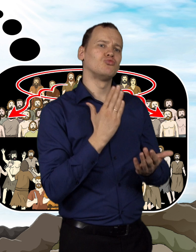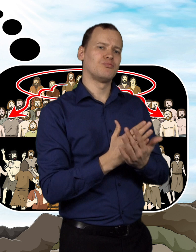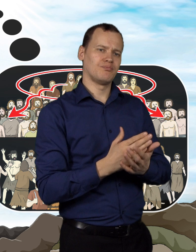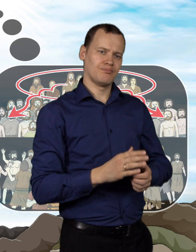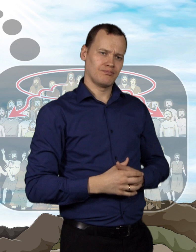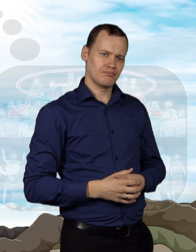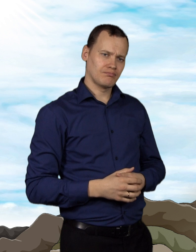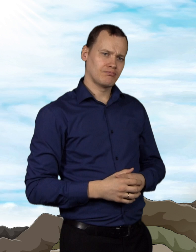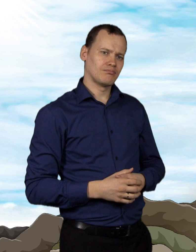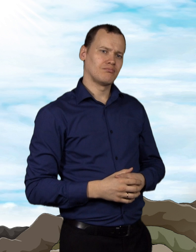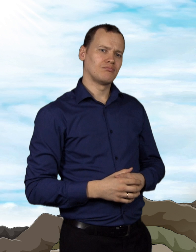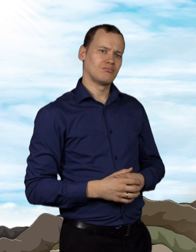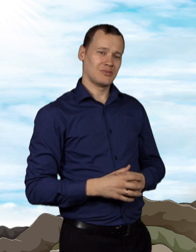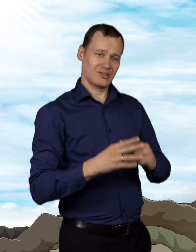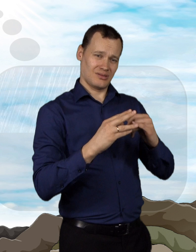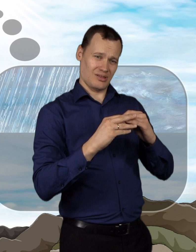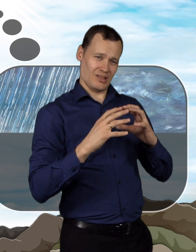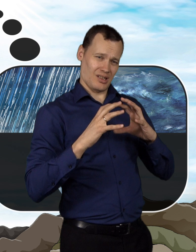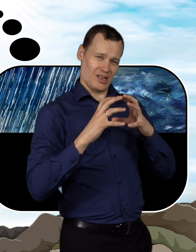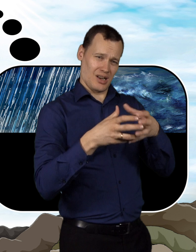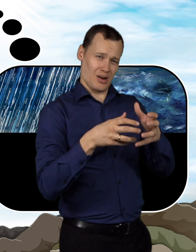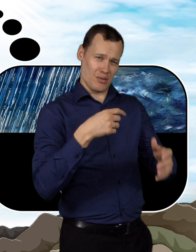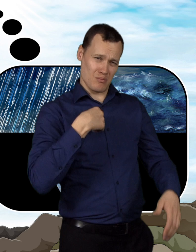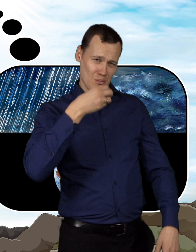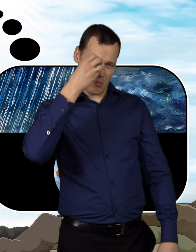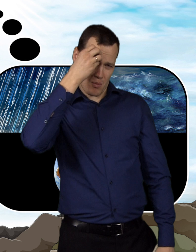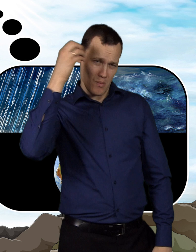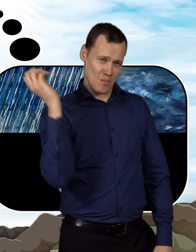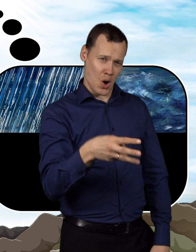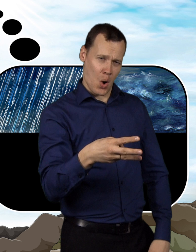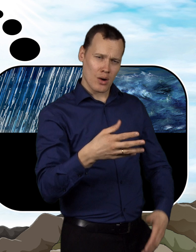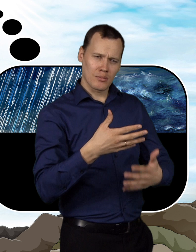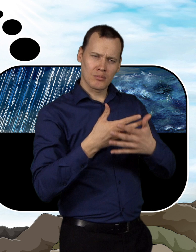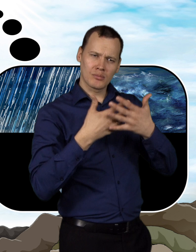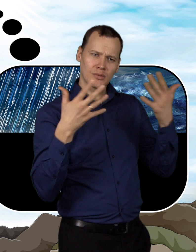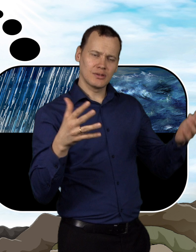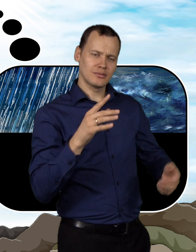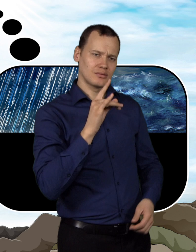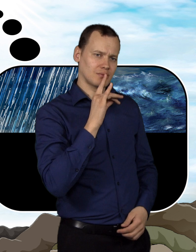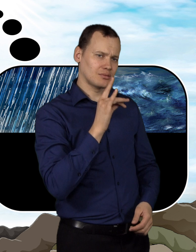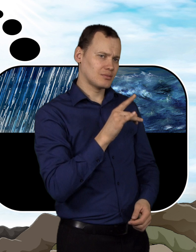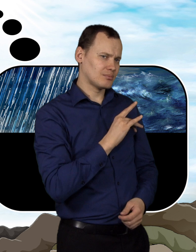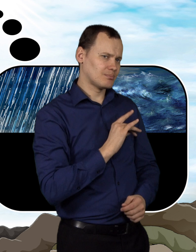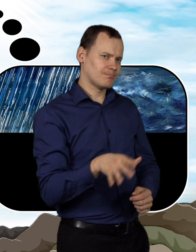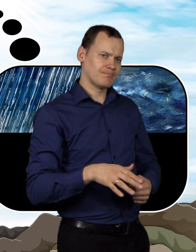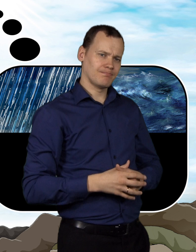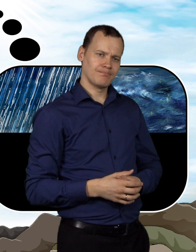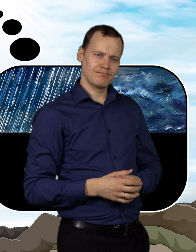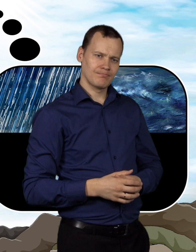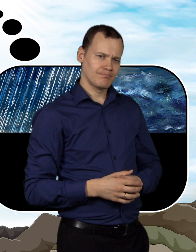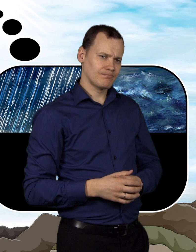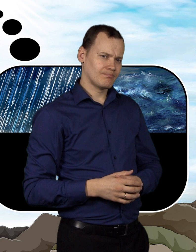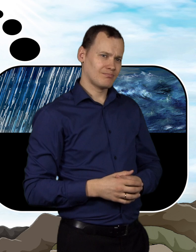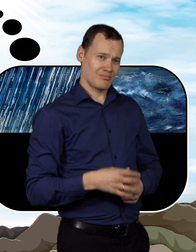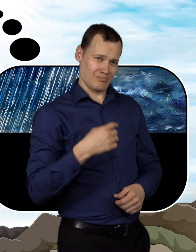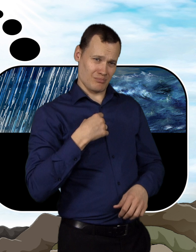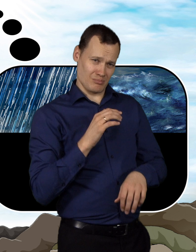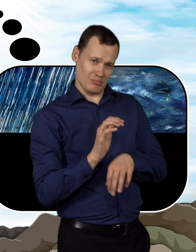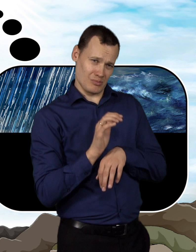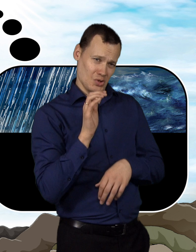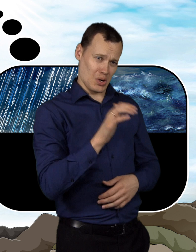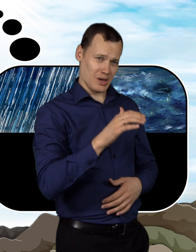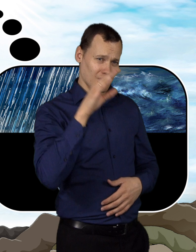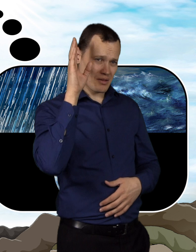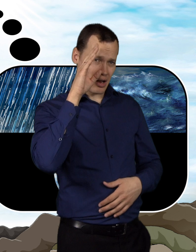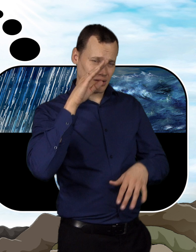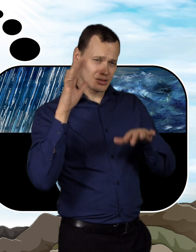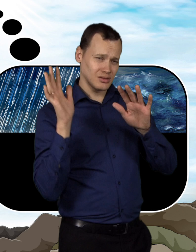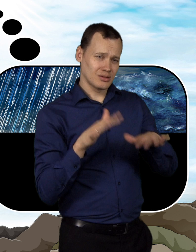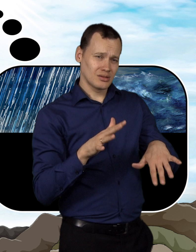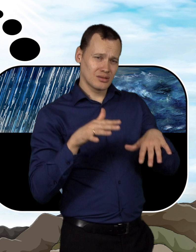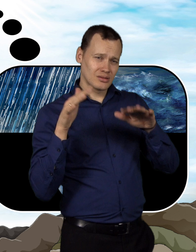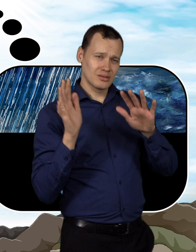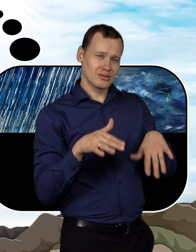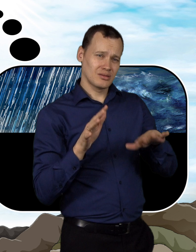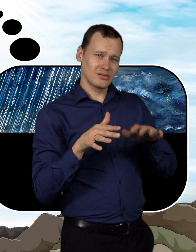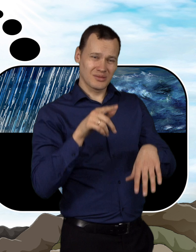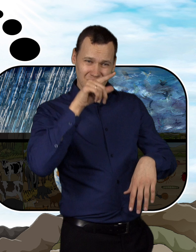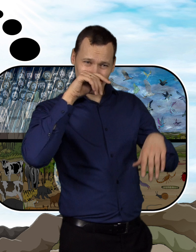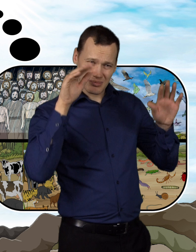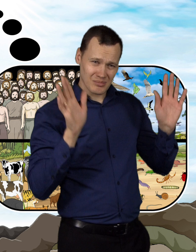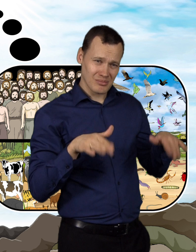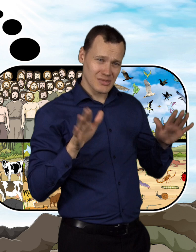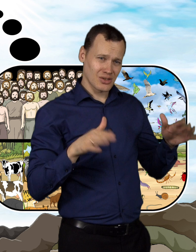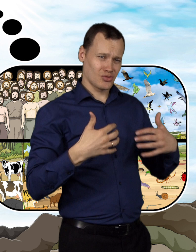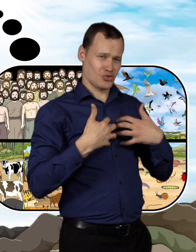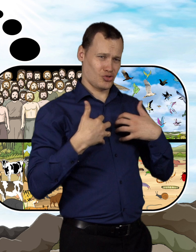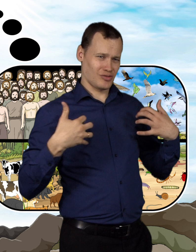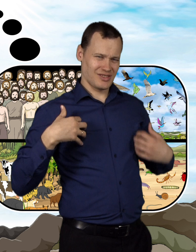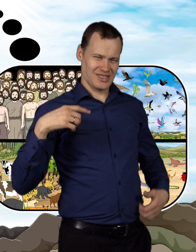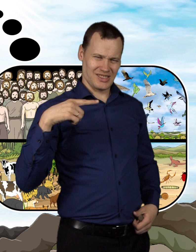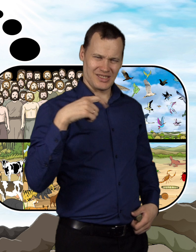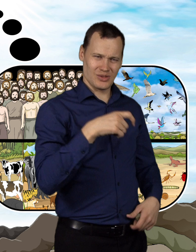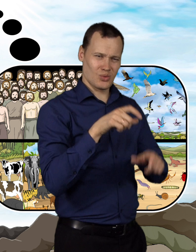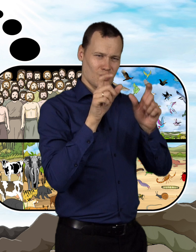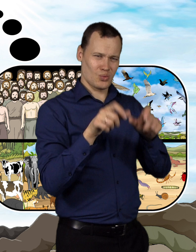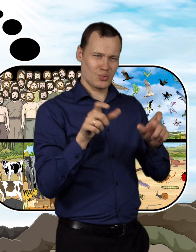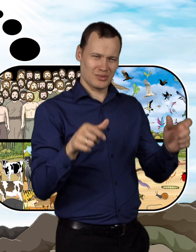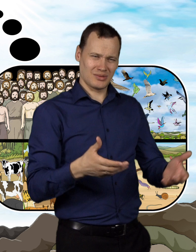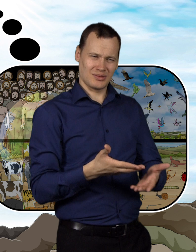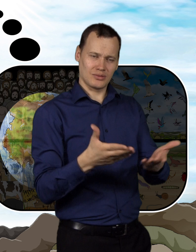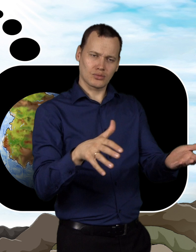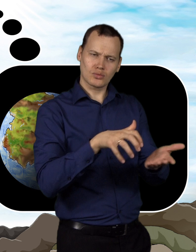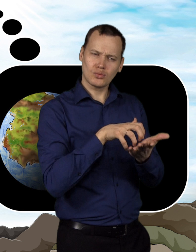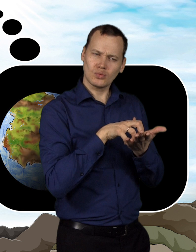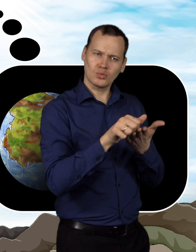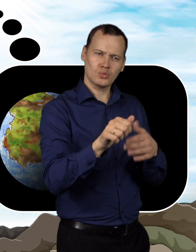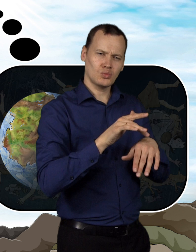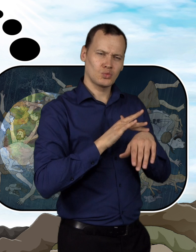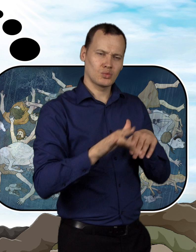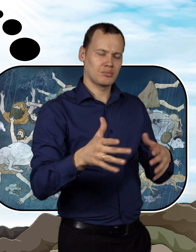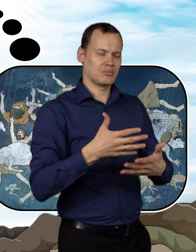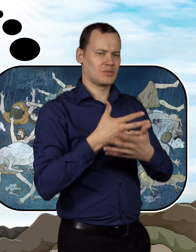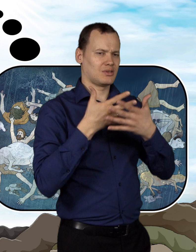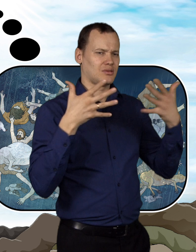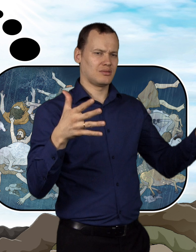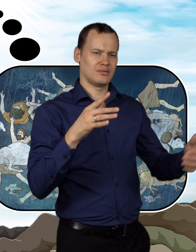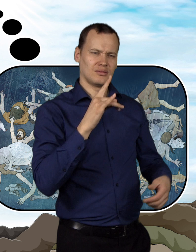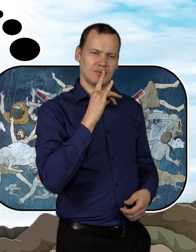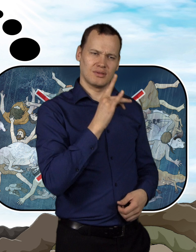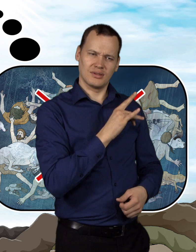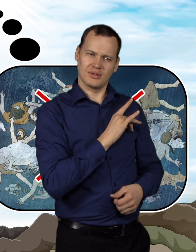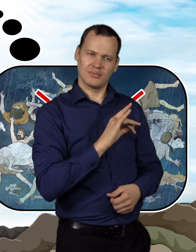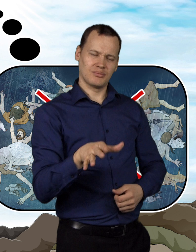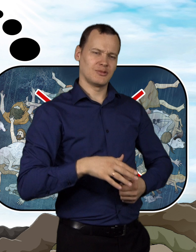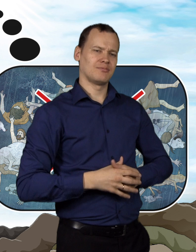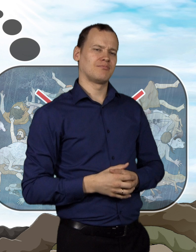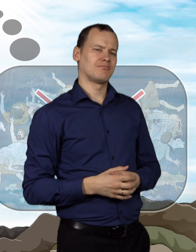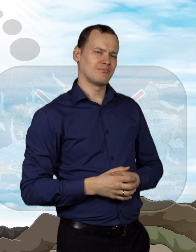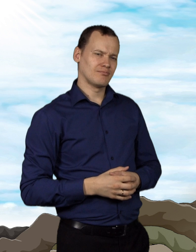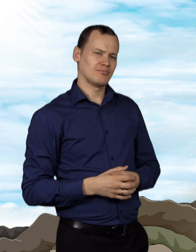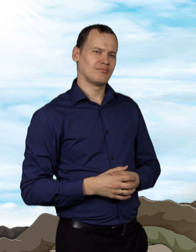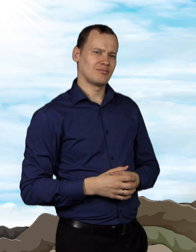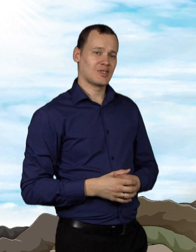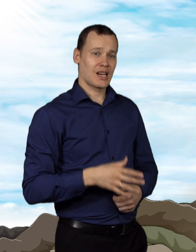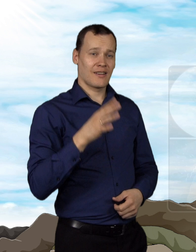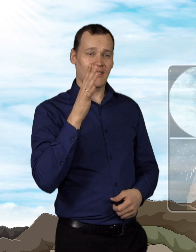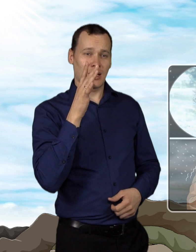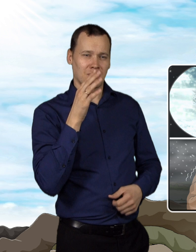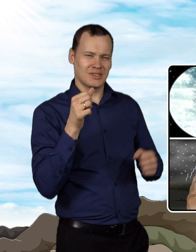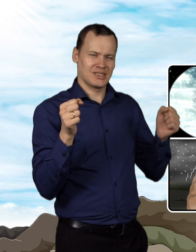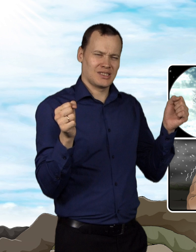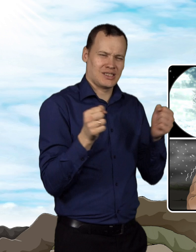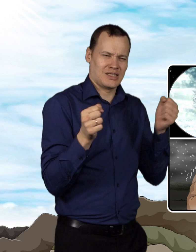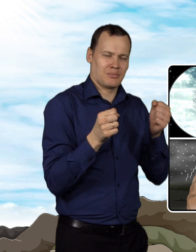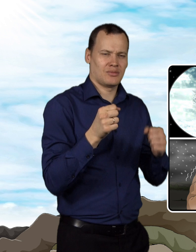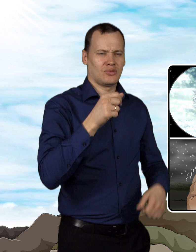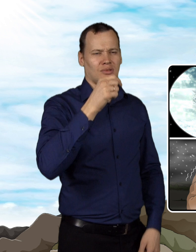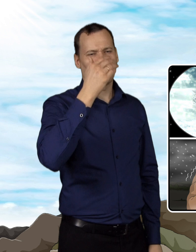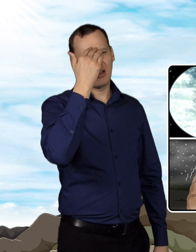And never again will I destroy all living creatures as I have done.